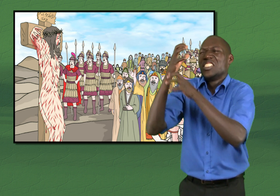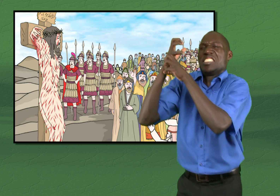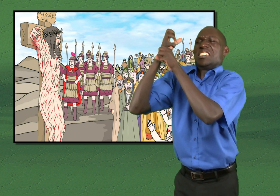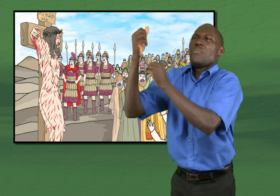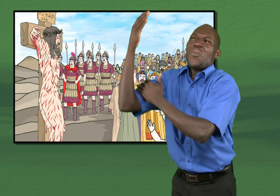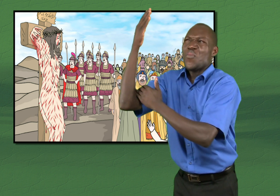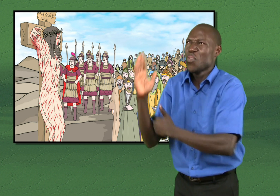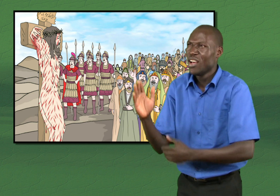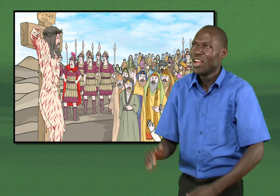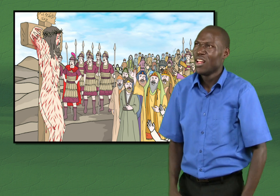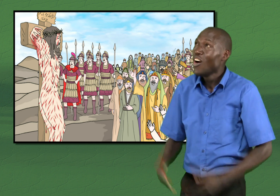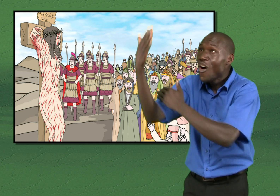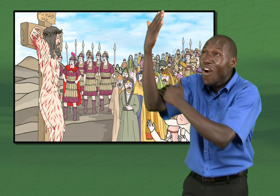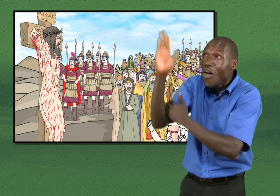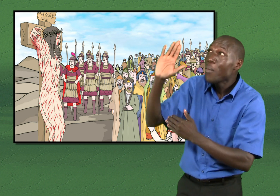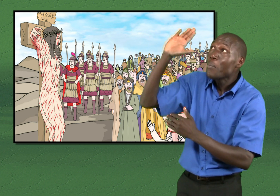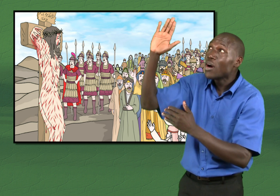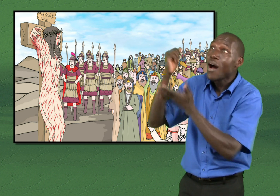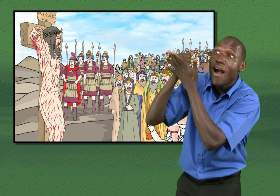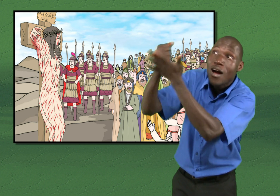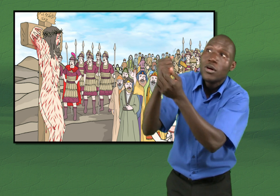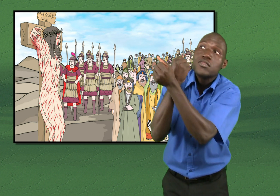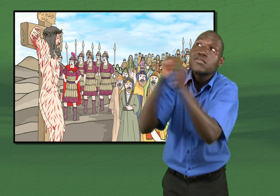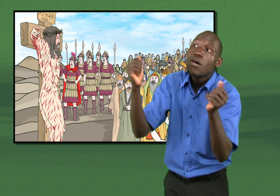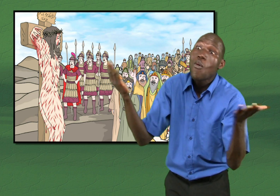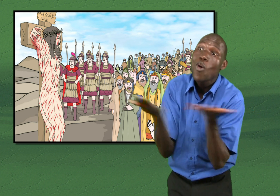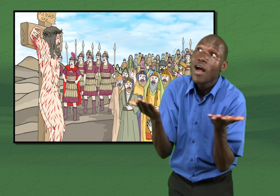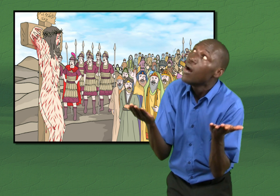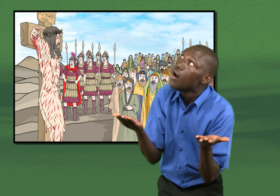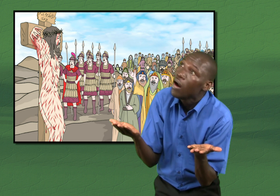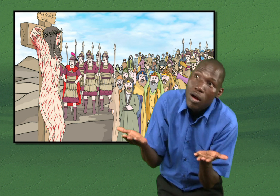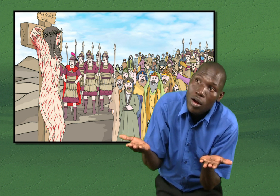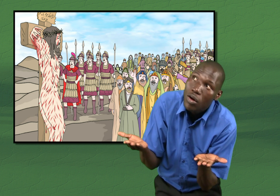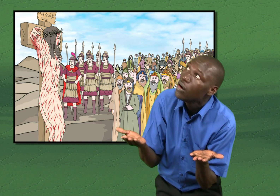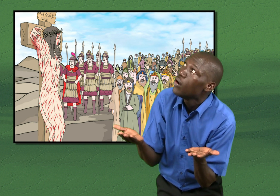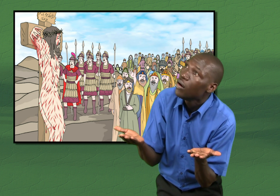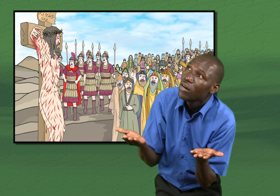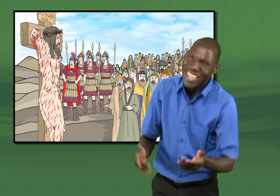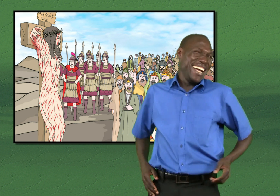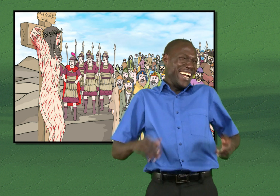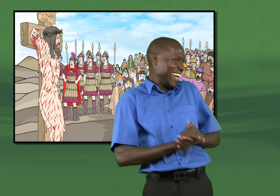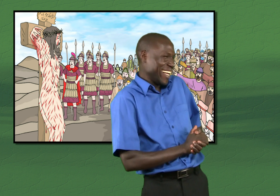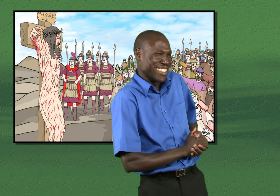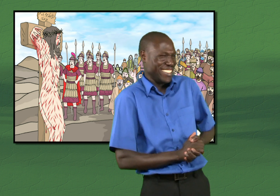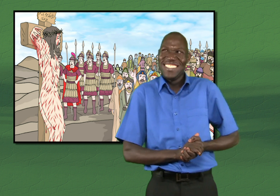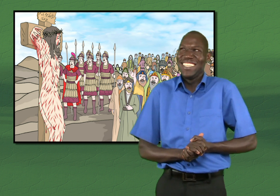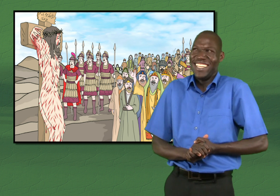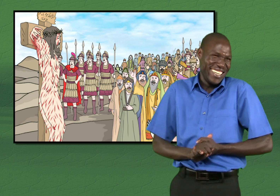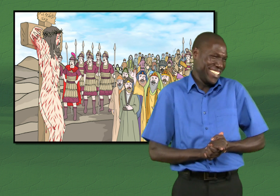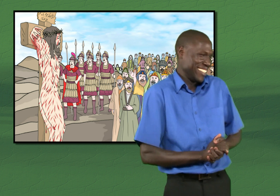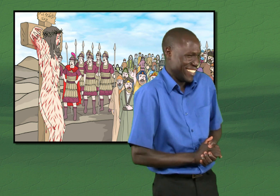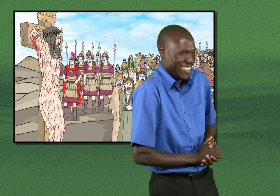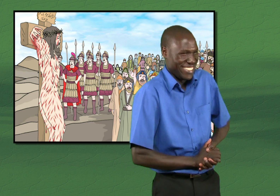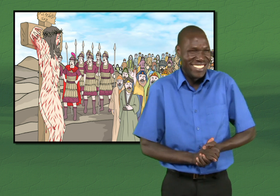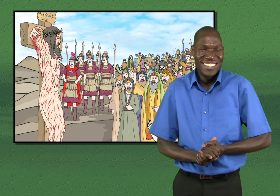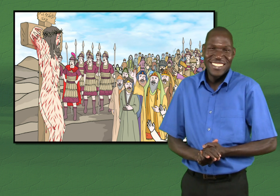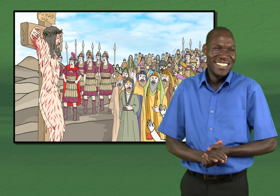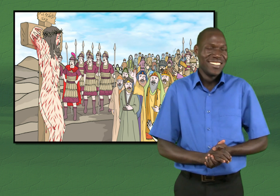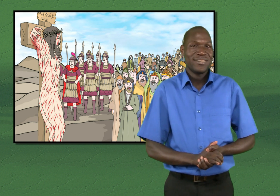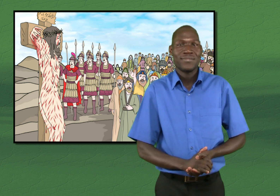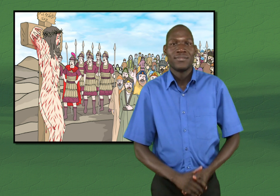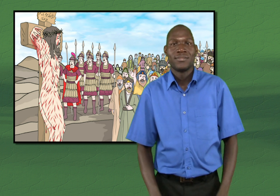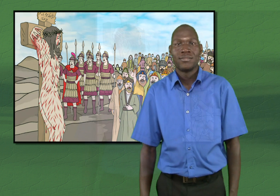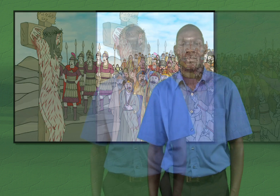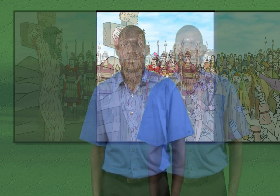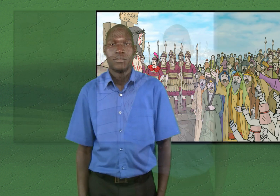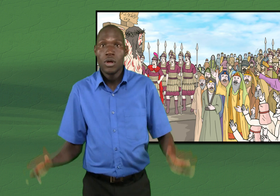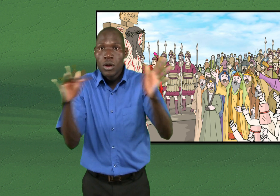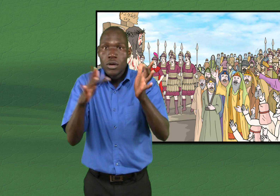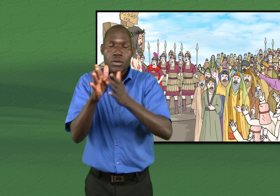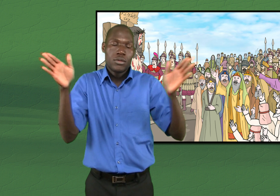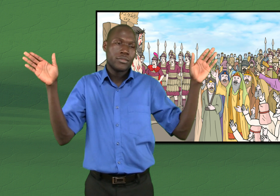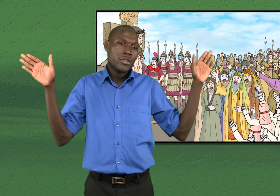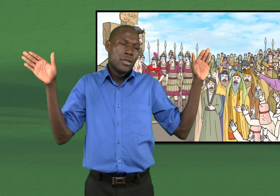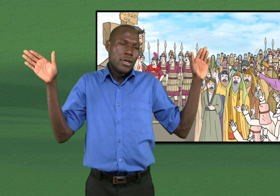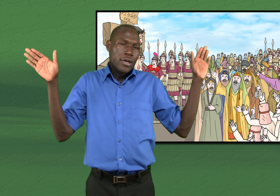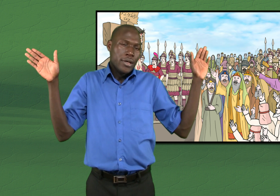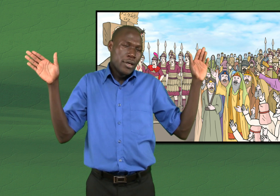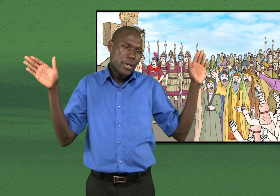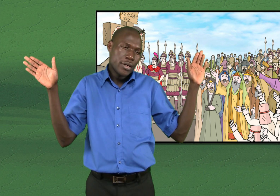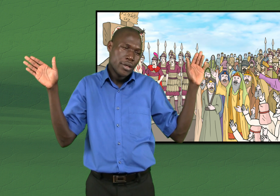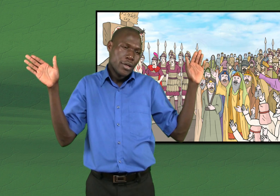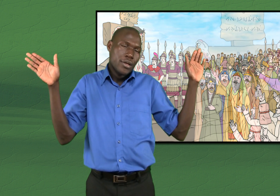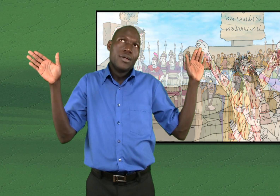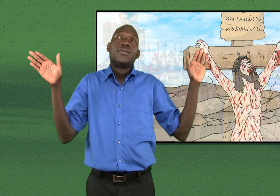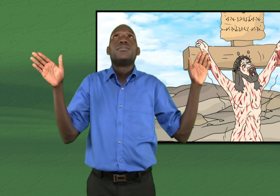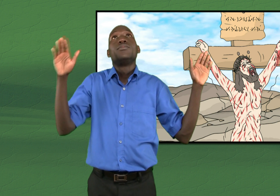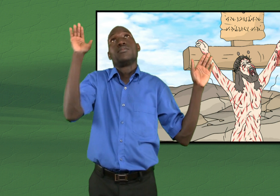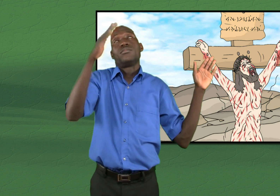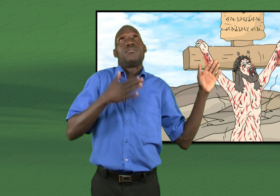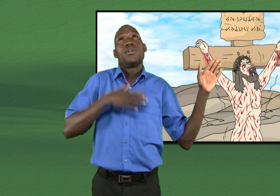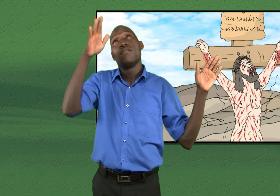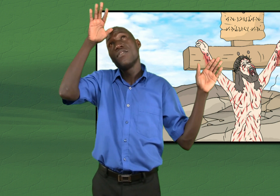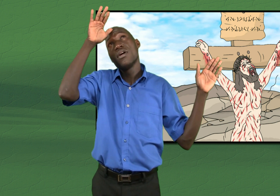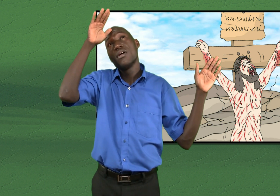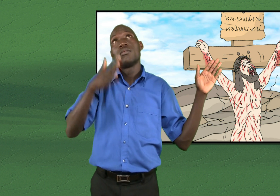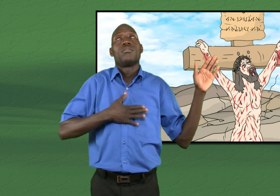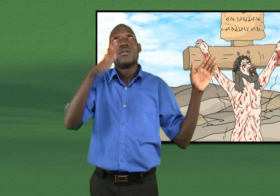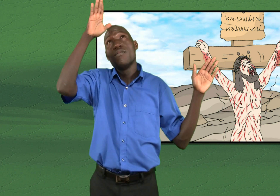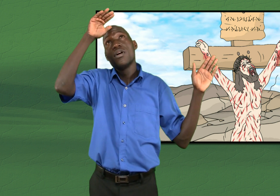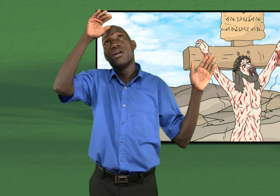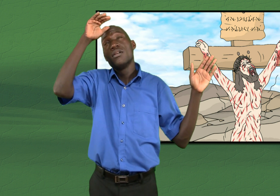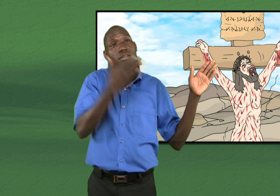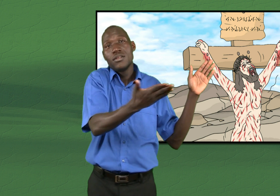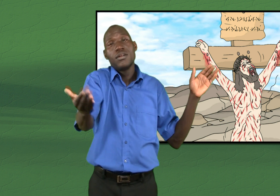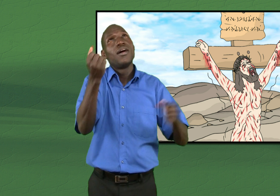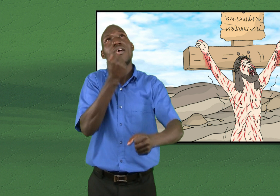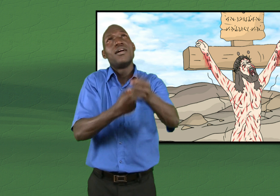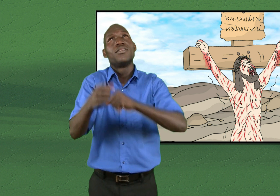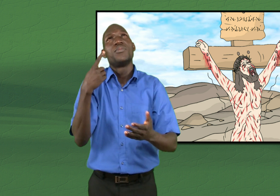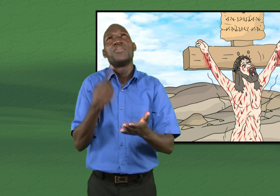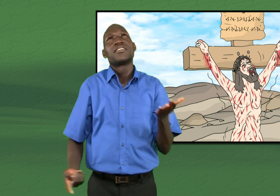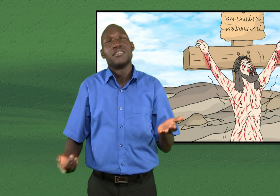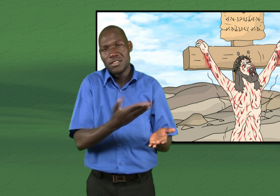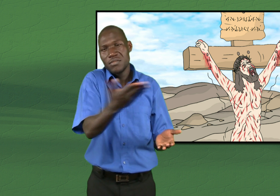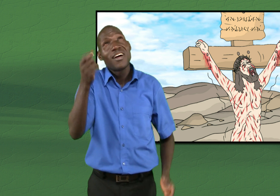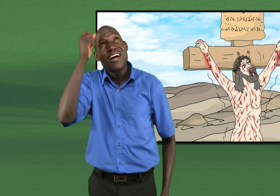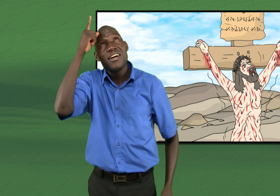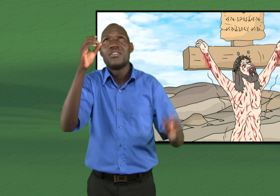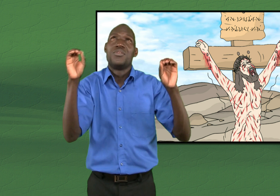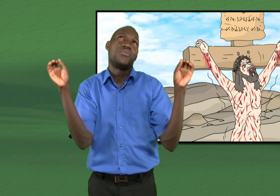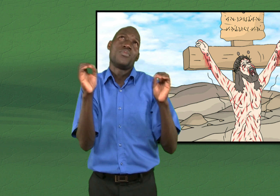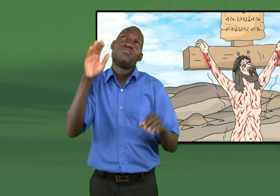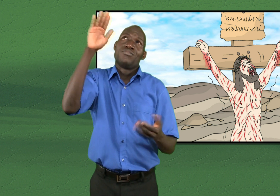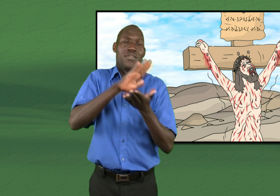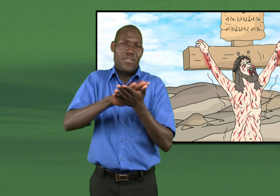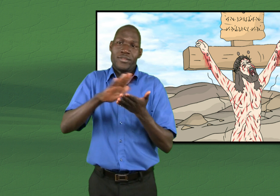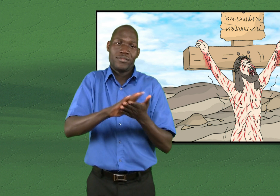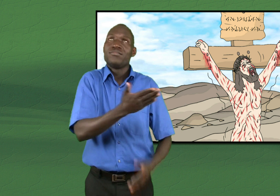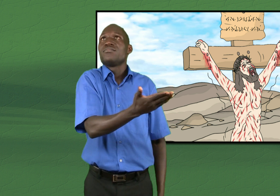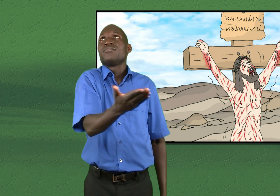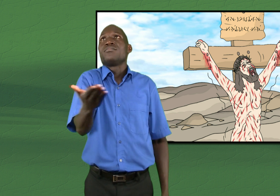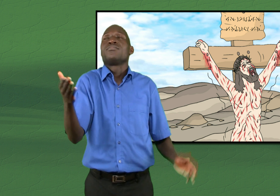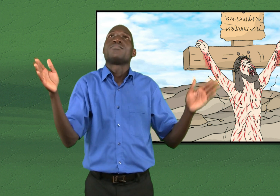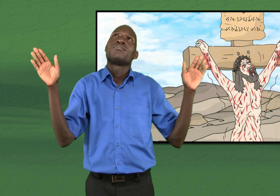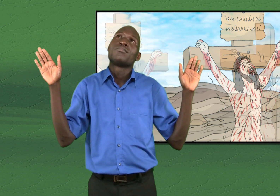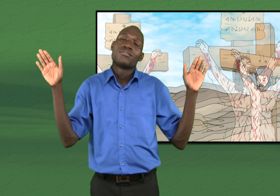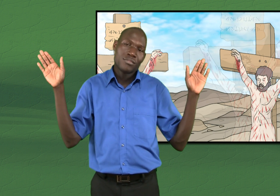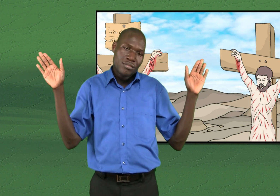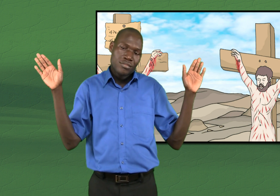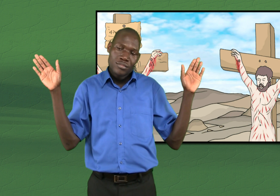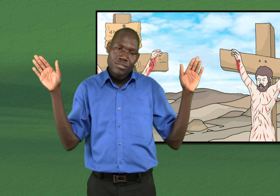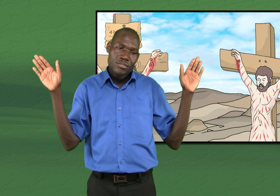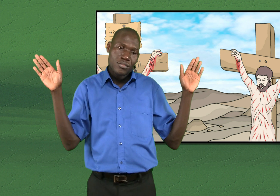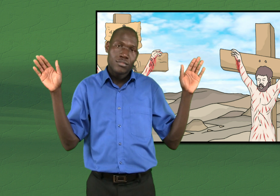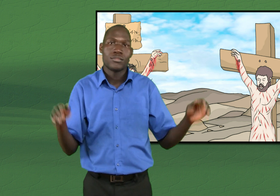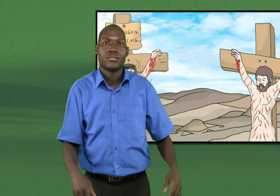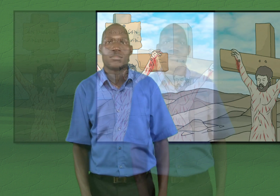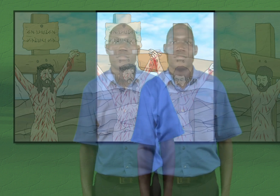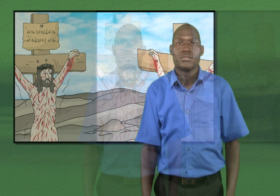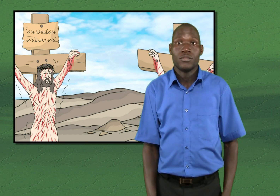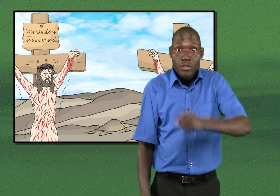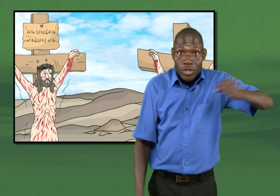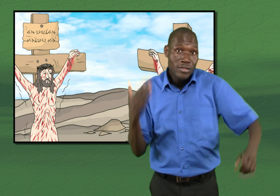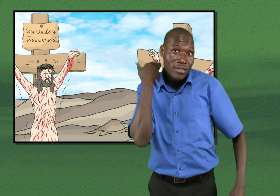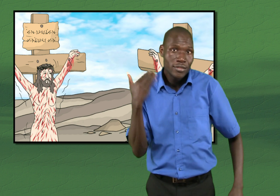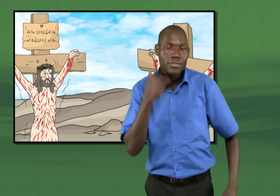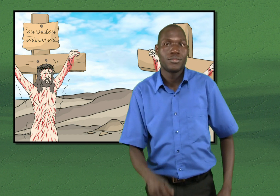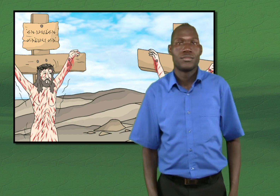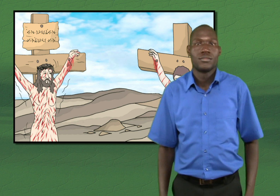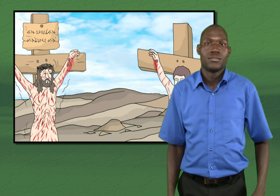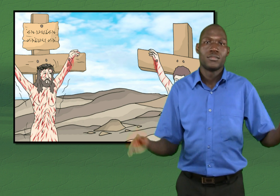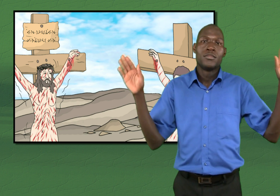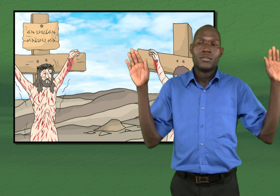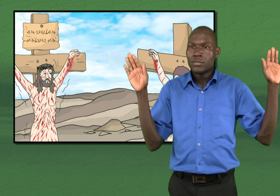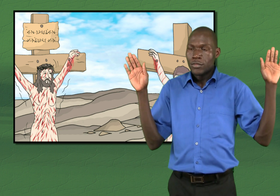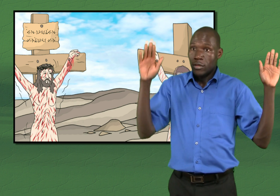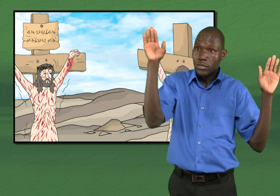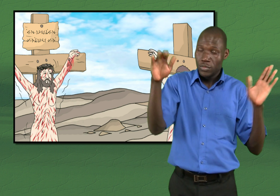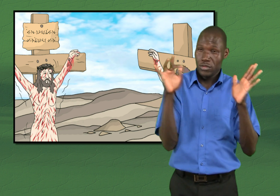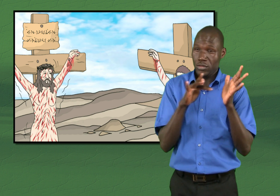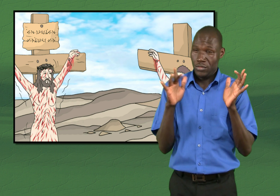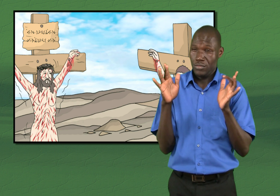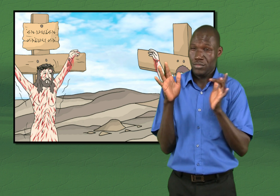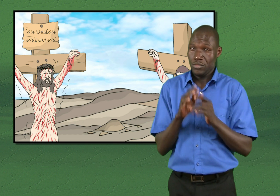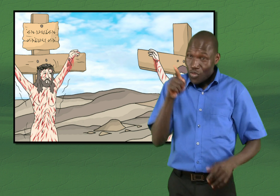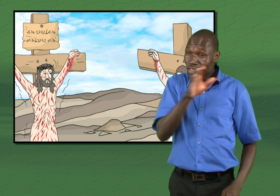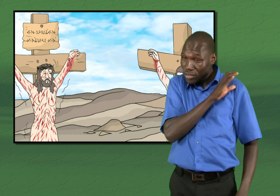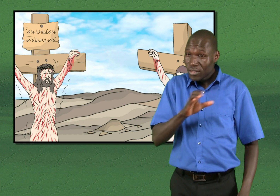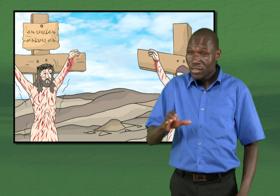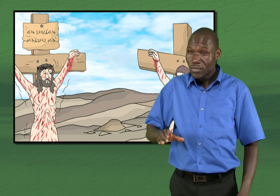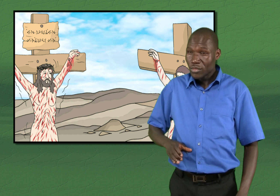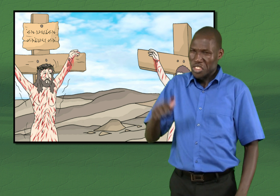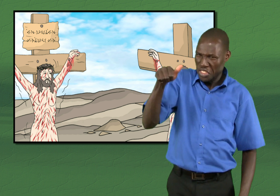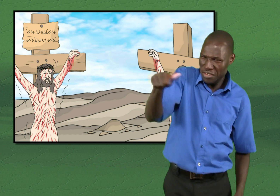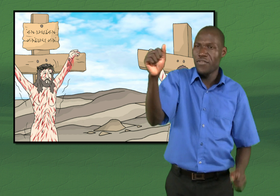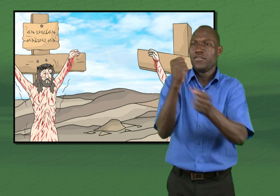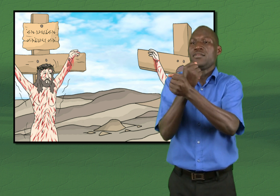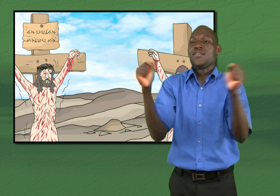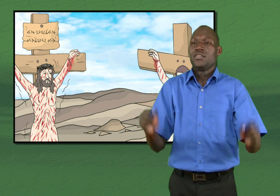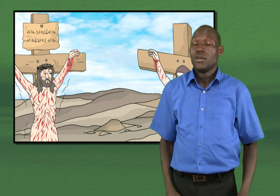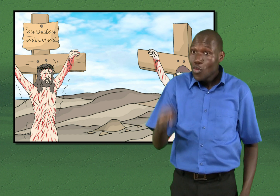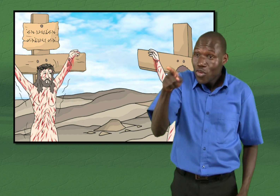He is the King of Israel! Let Him come down now from the cross, and we will believe in Him.